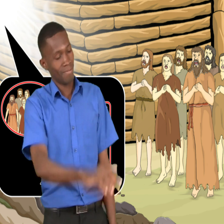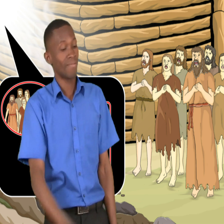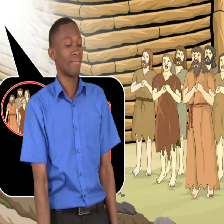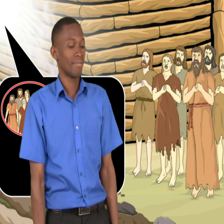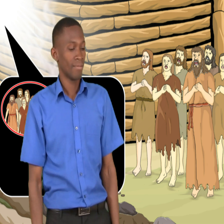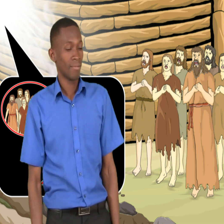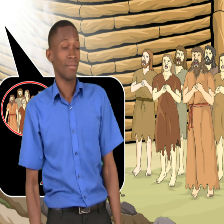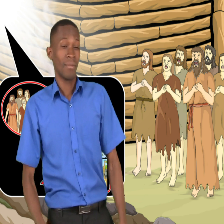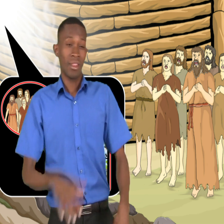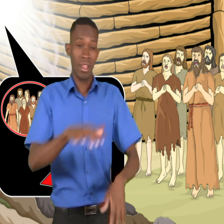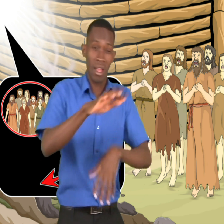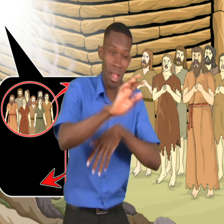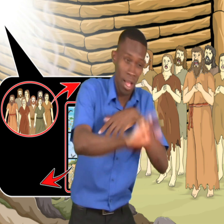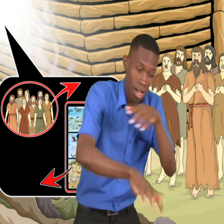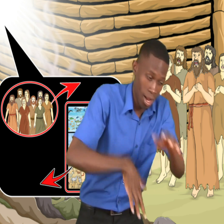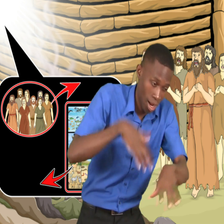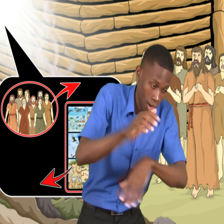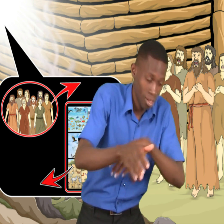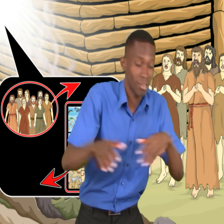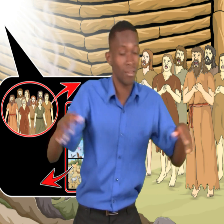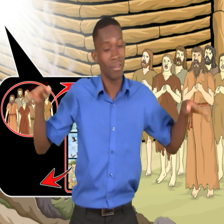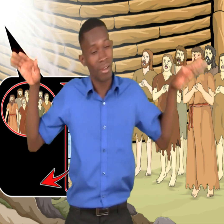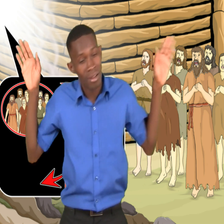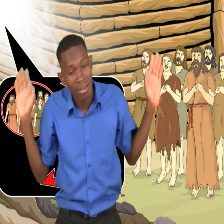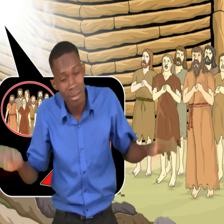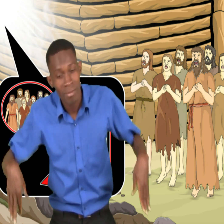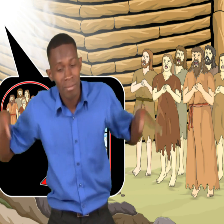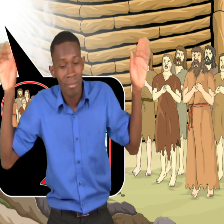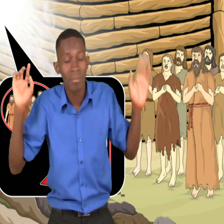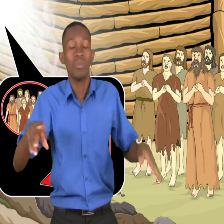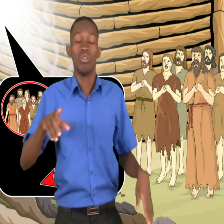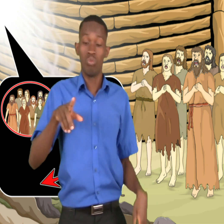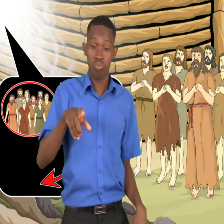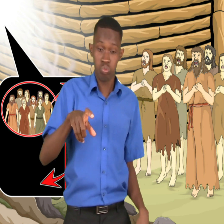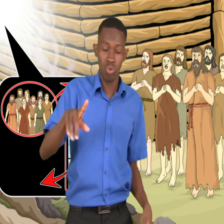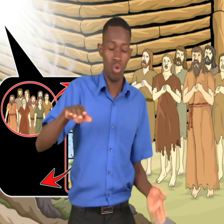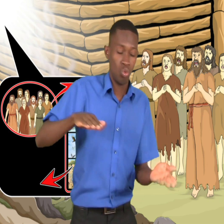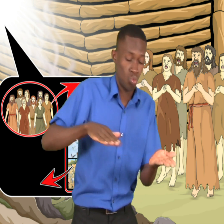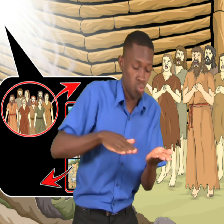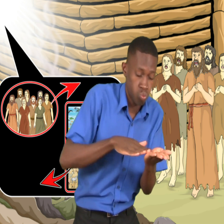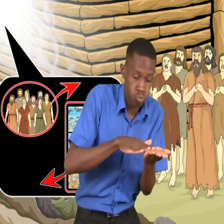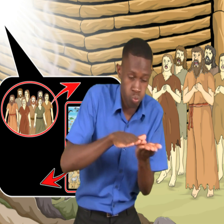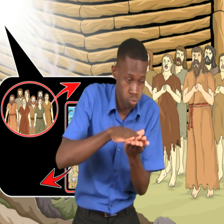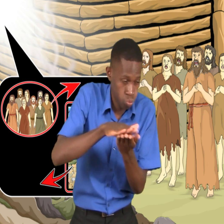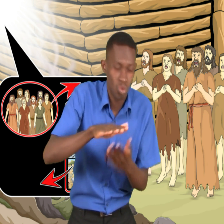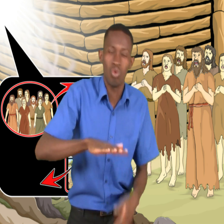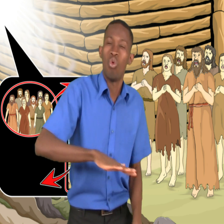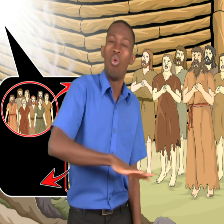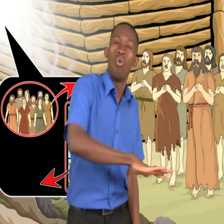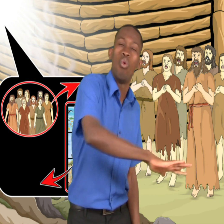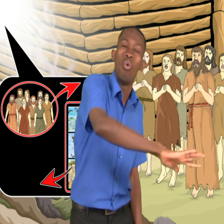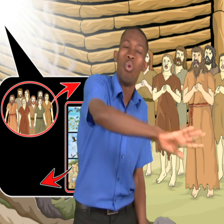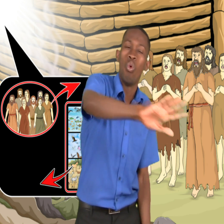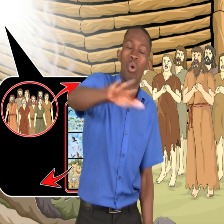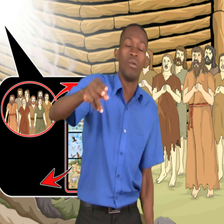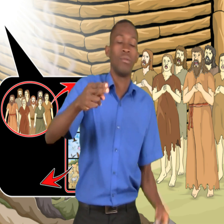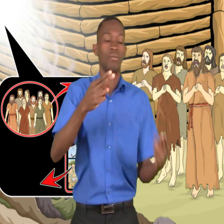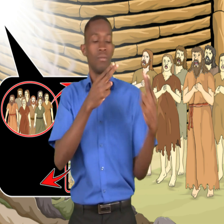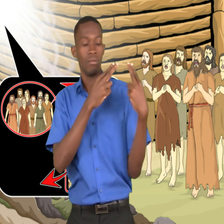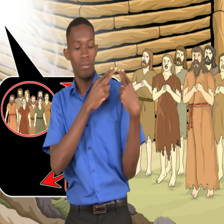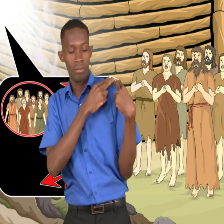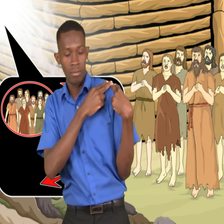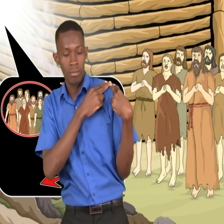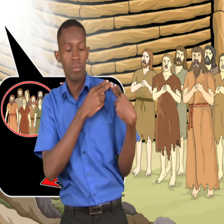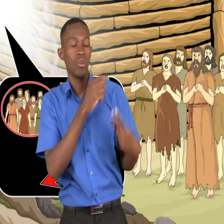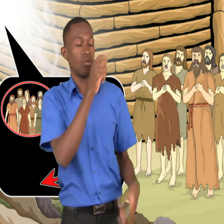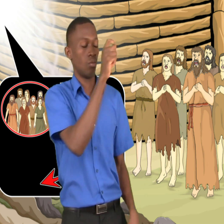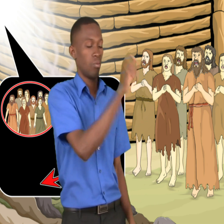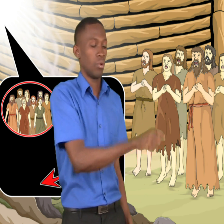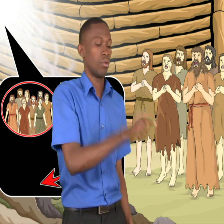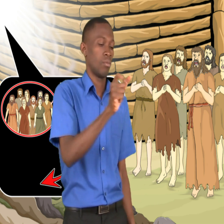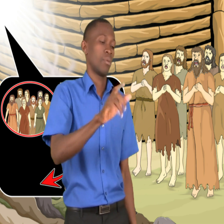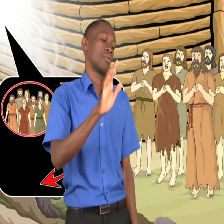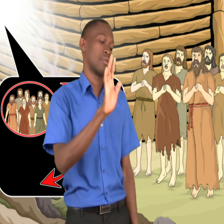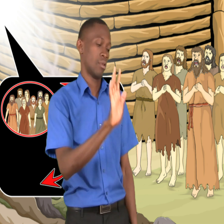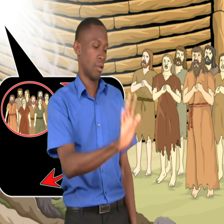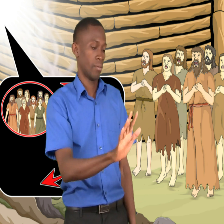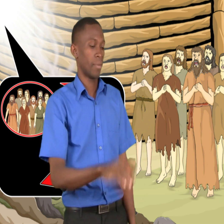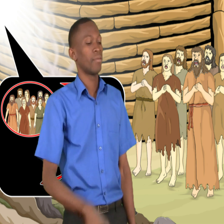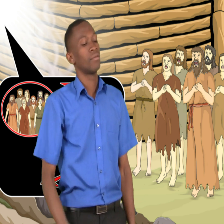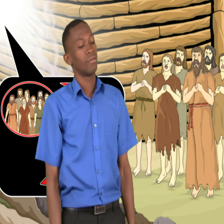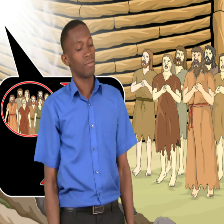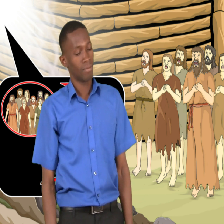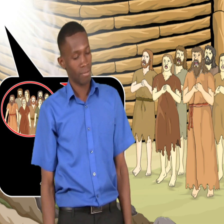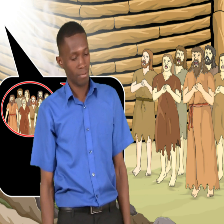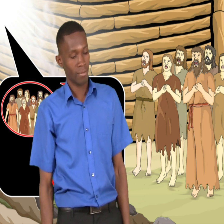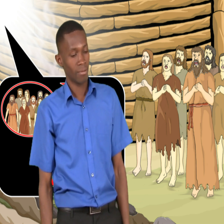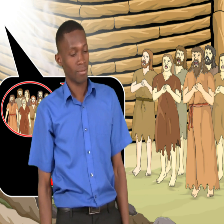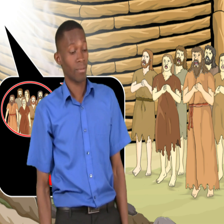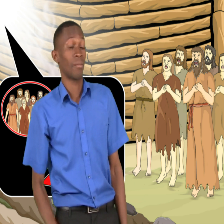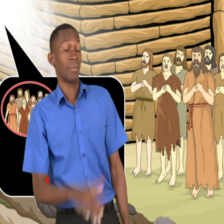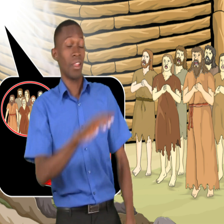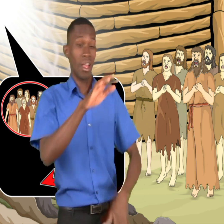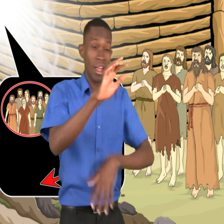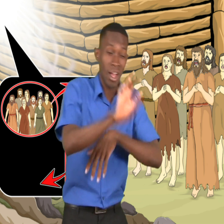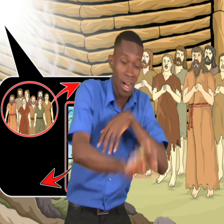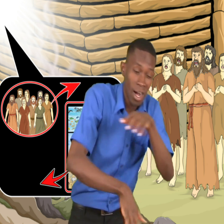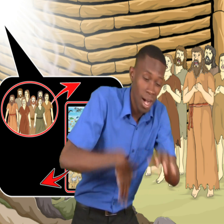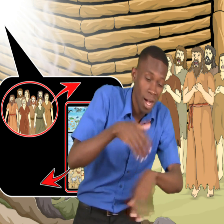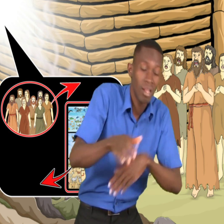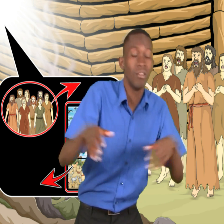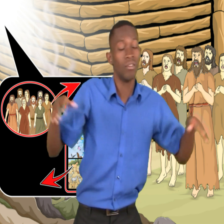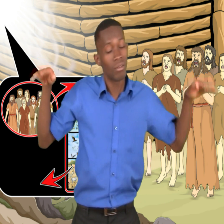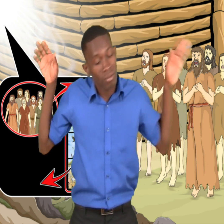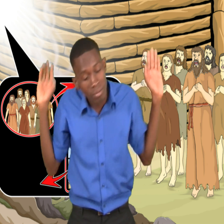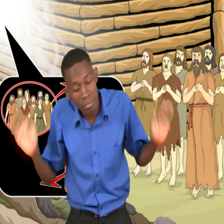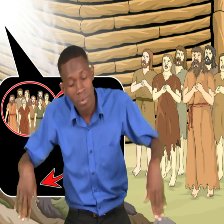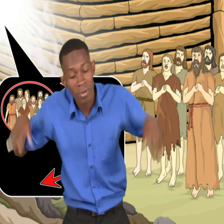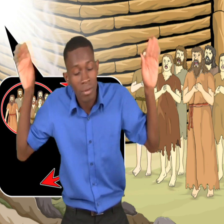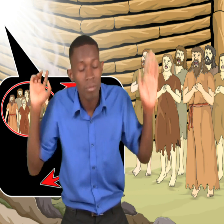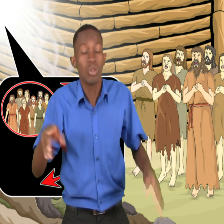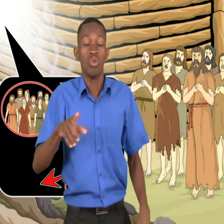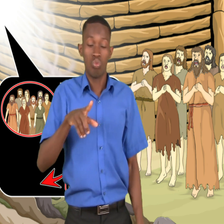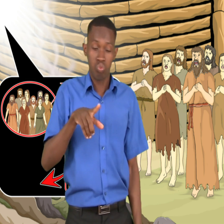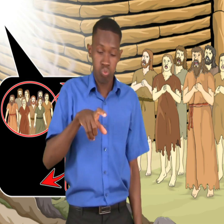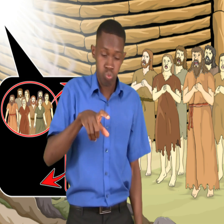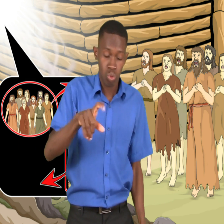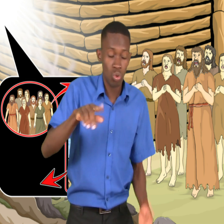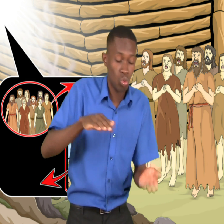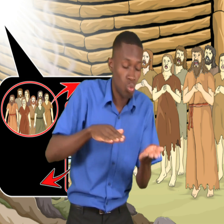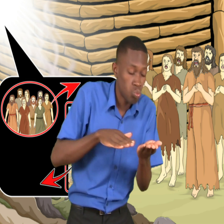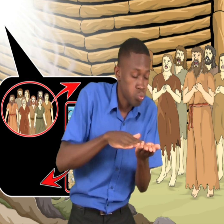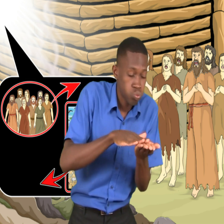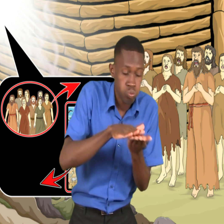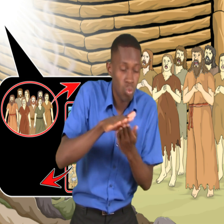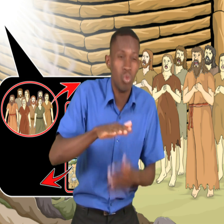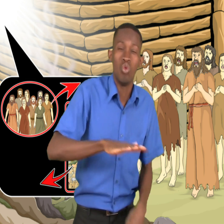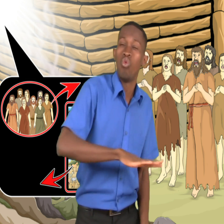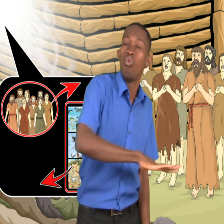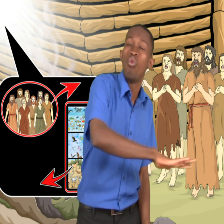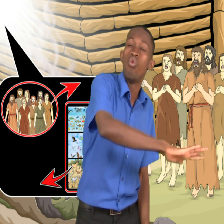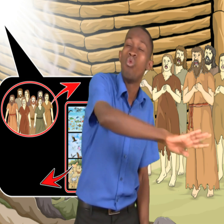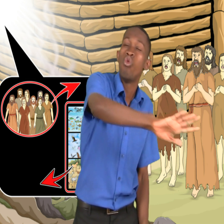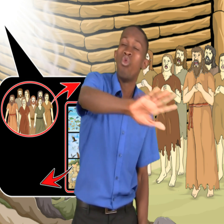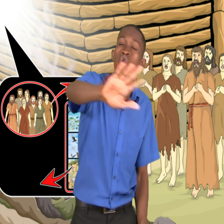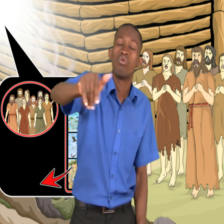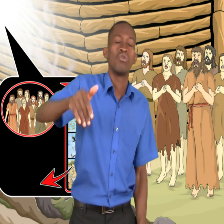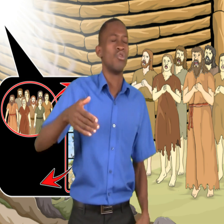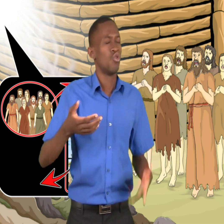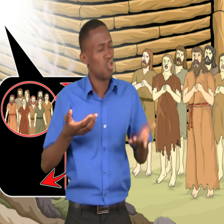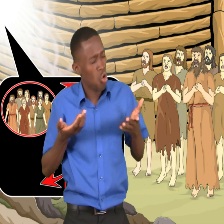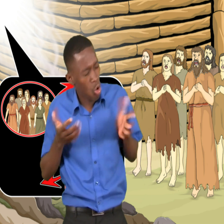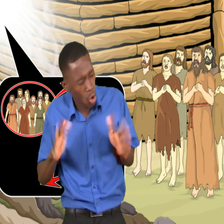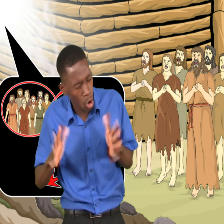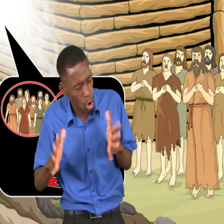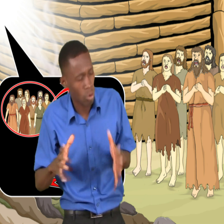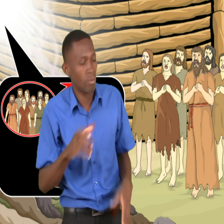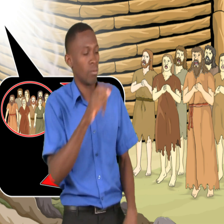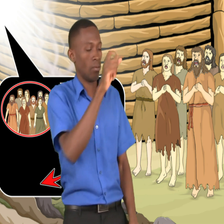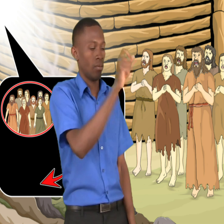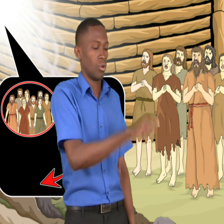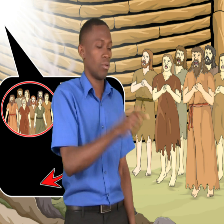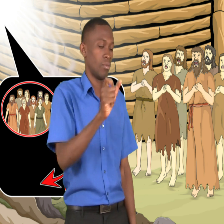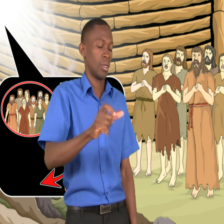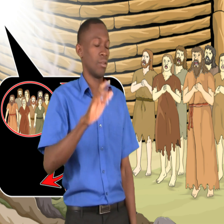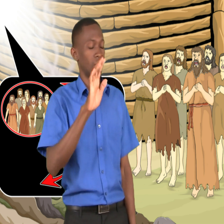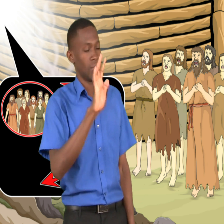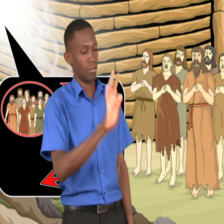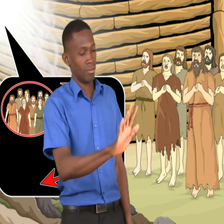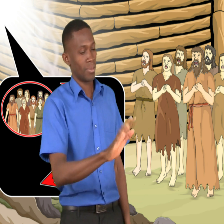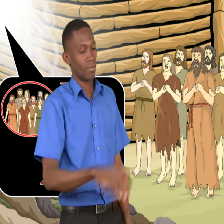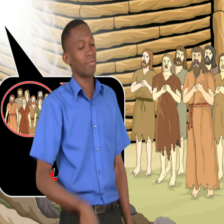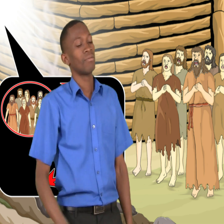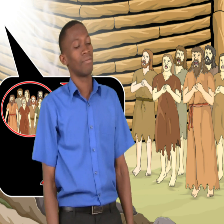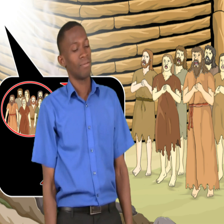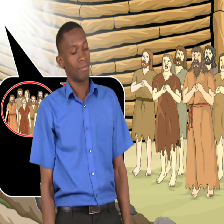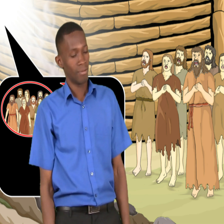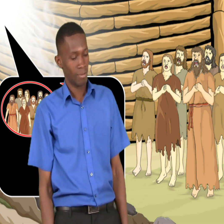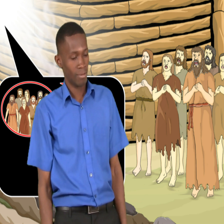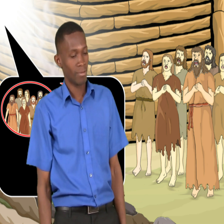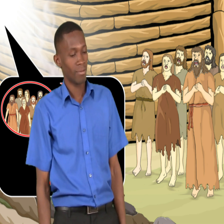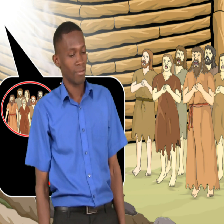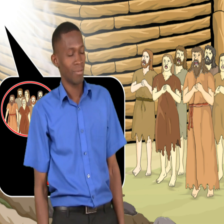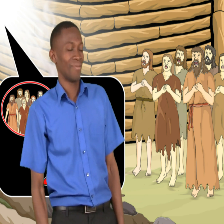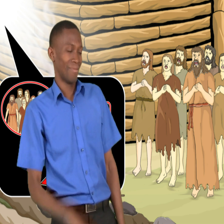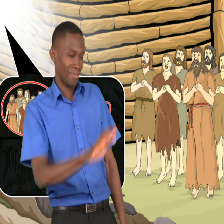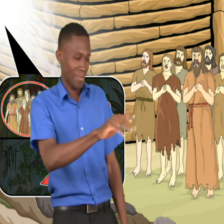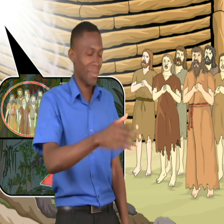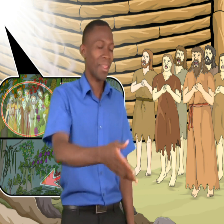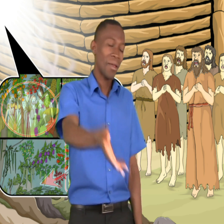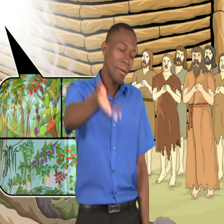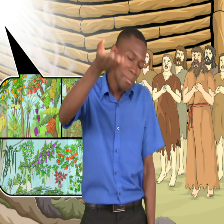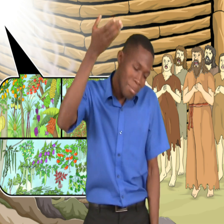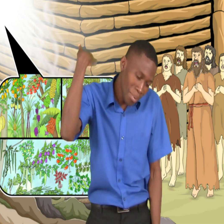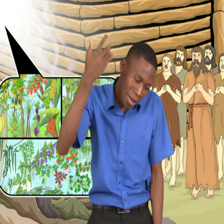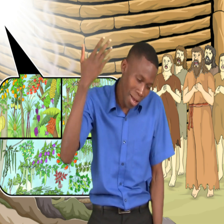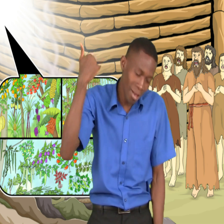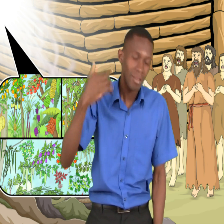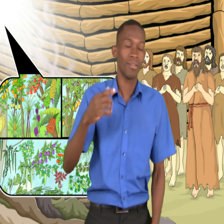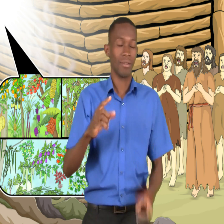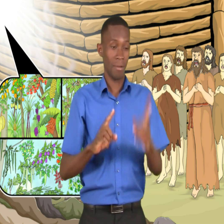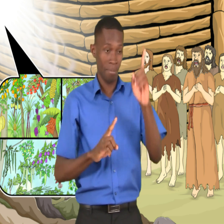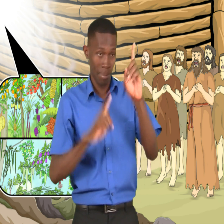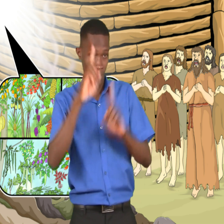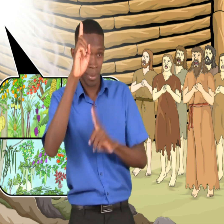The fear and dread of you will fall on every living creature on the earth, every bird of the air, every creature that crawls on the ground, and all the fish of the sea. They are delivered into your hand. Everything that lives and moves will be food for you;